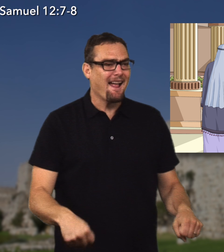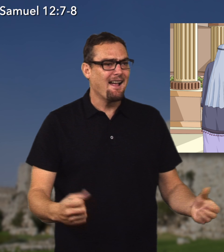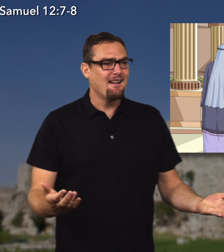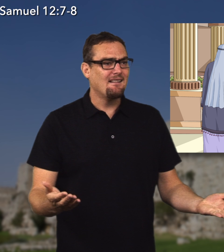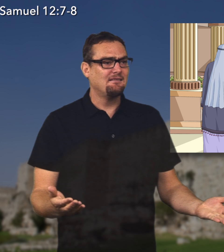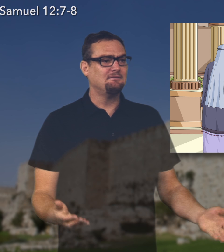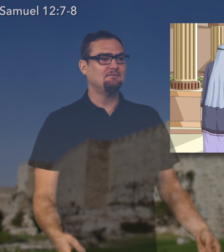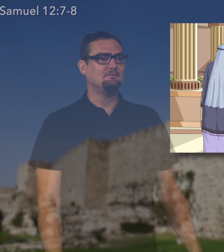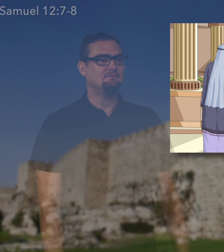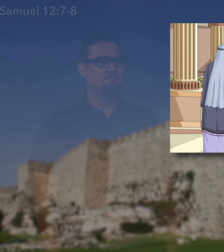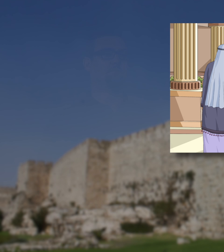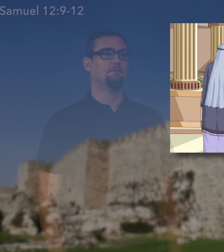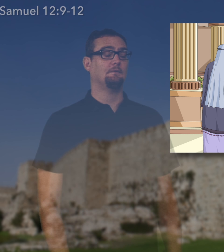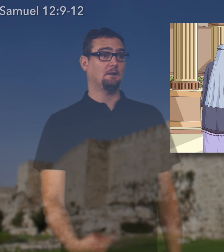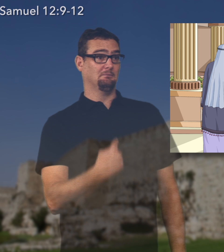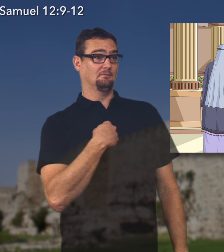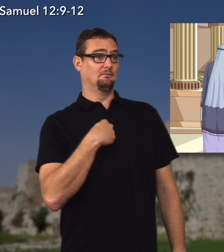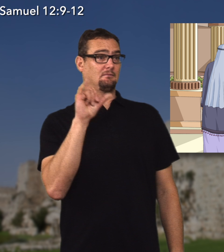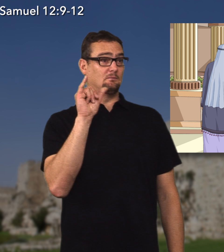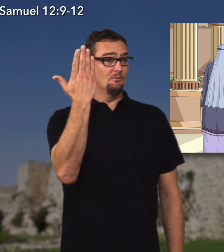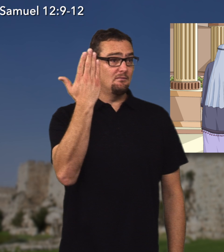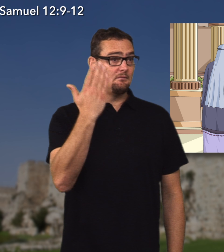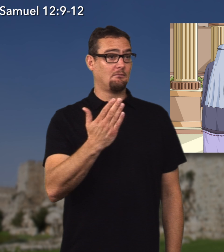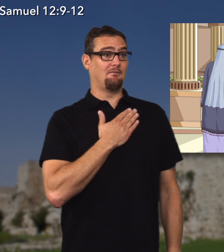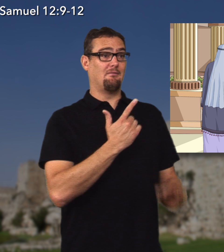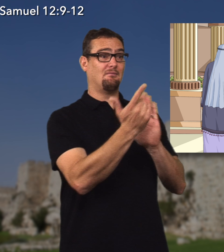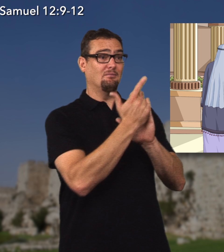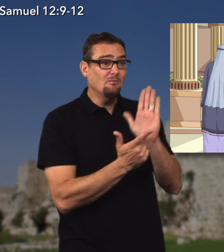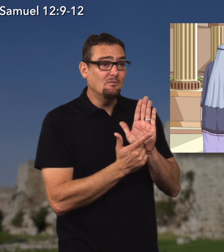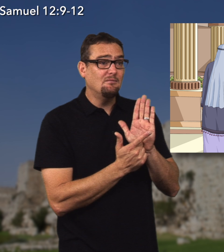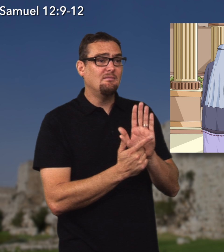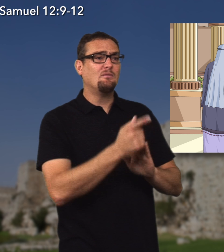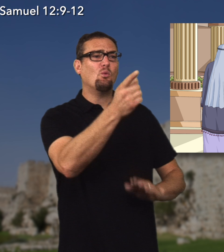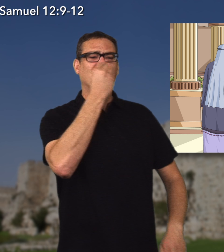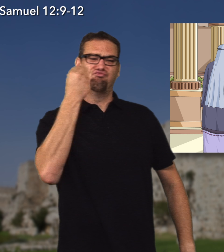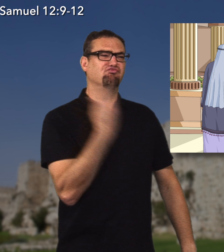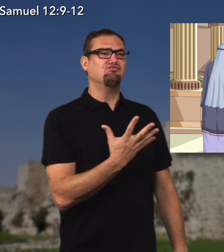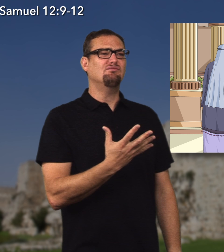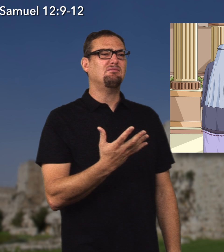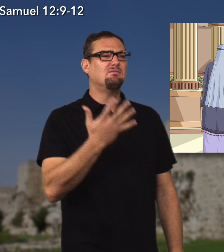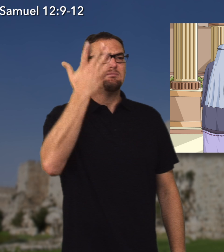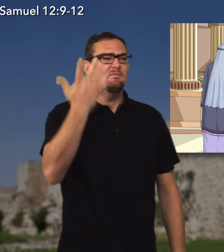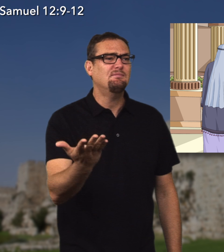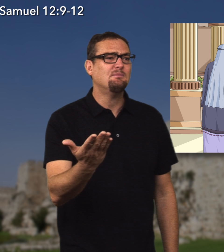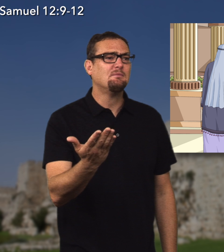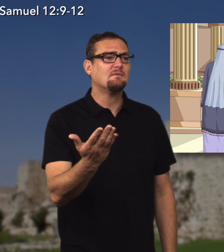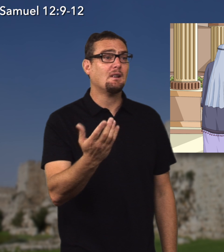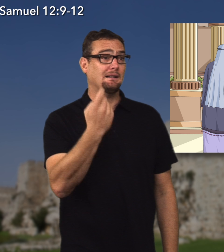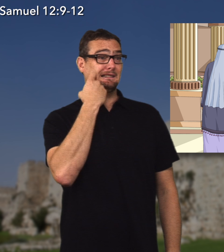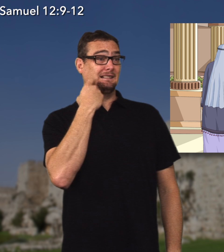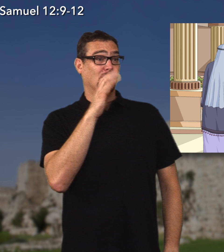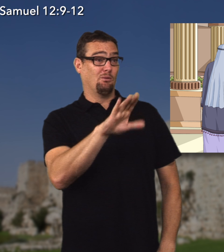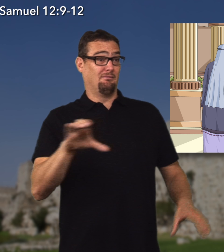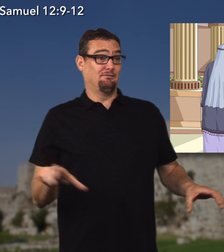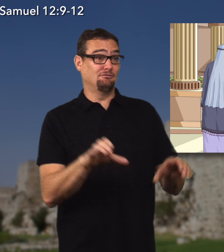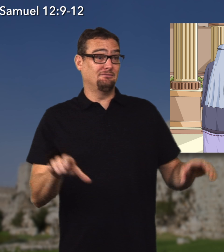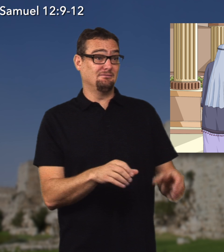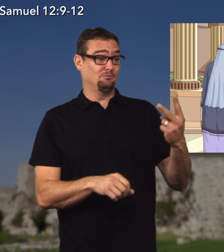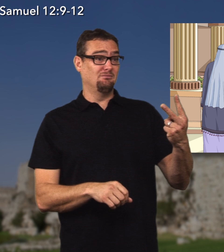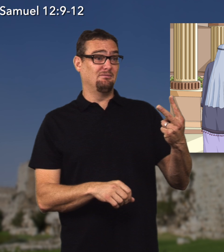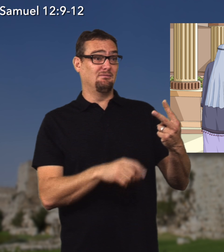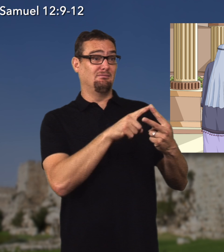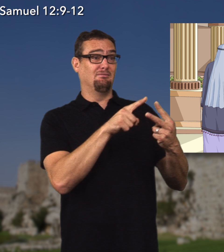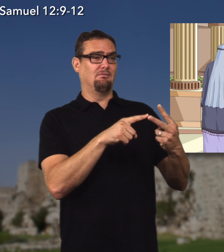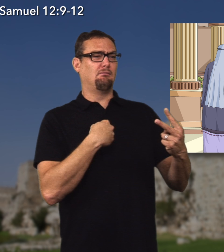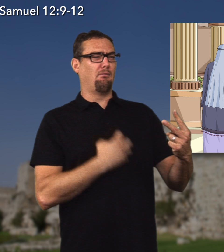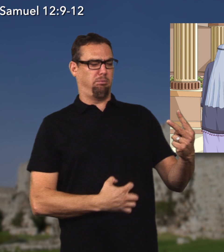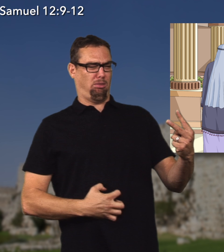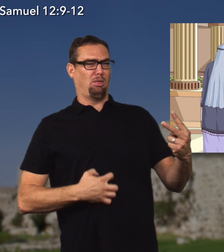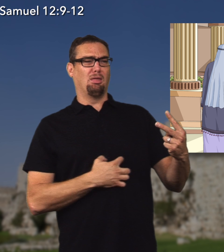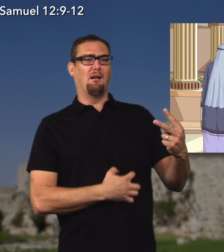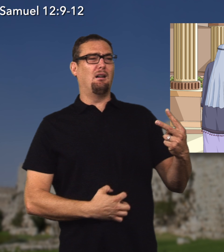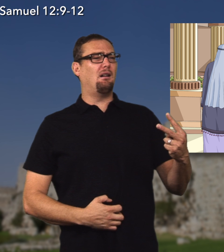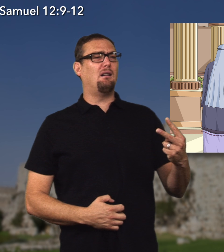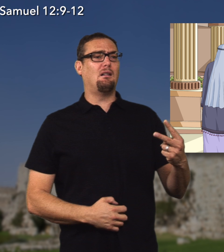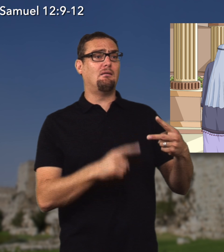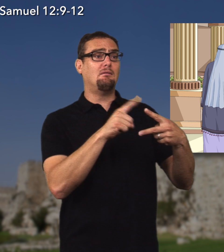Why then have you despised the command of the LORD by doing evil in His sight?